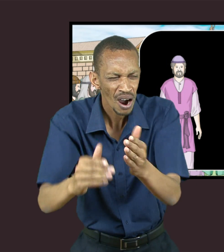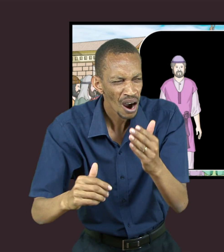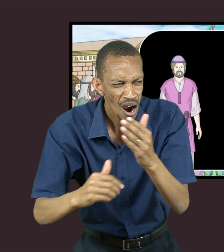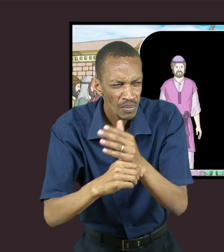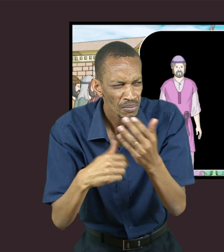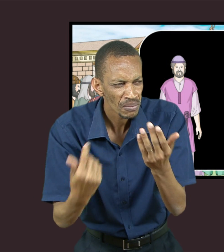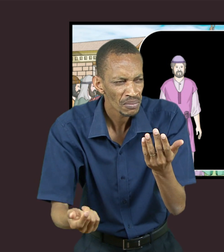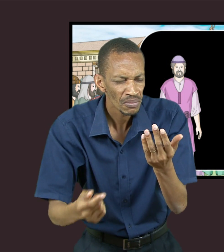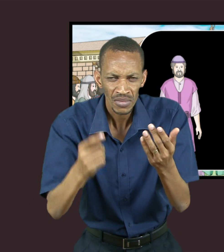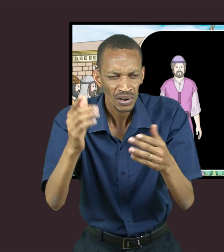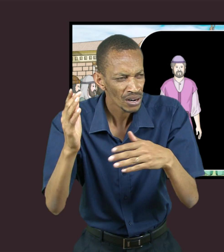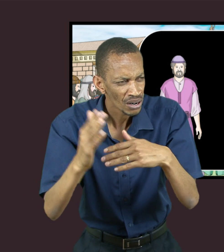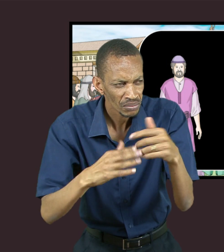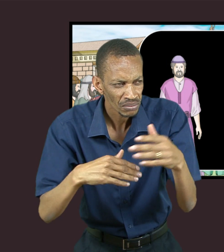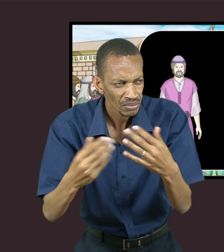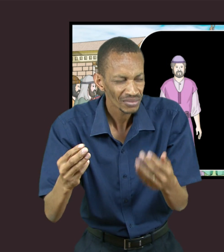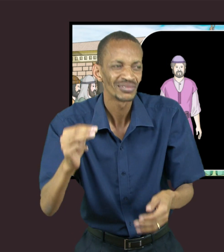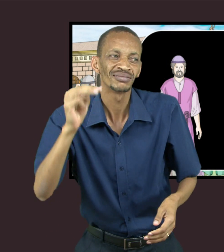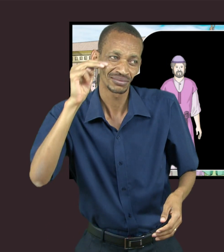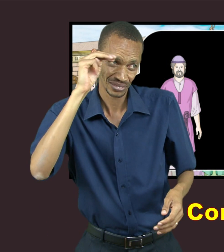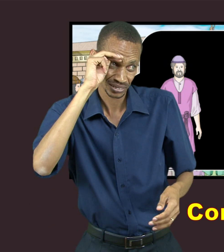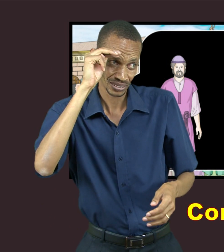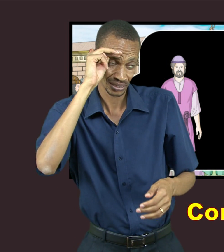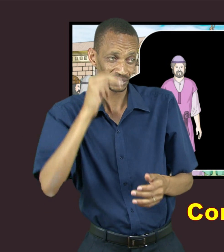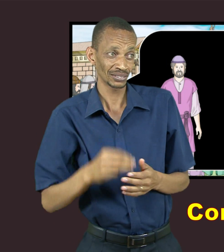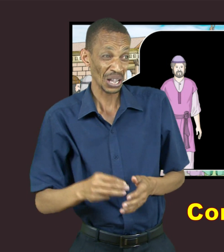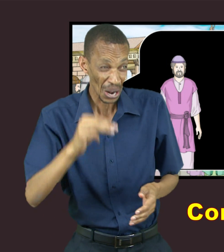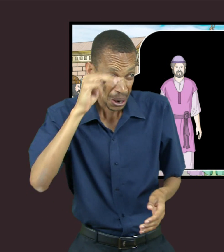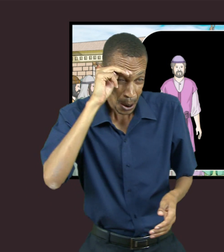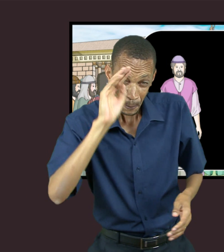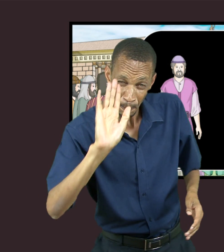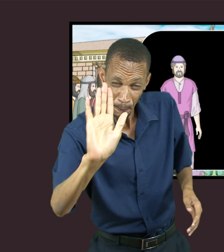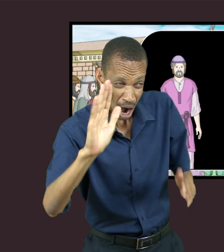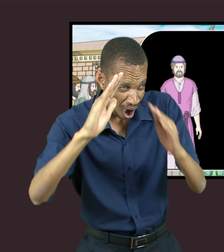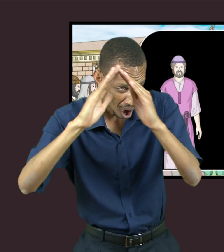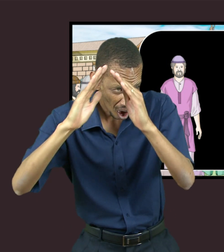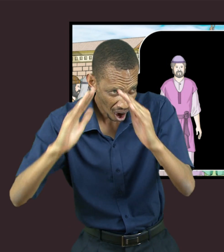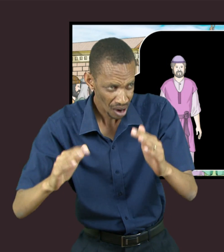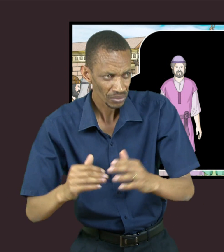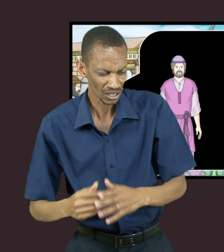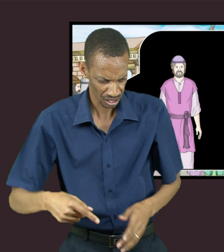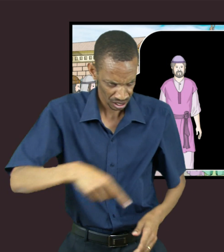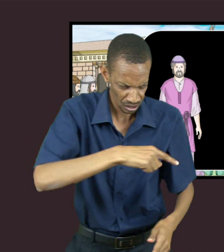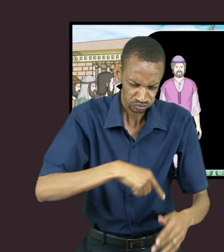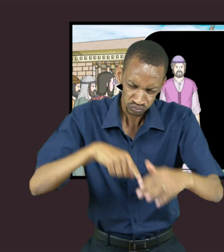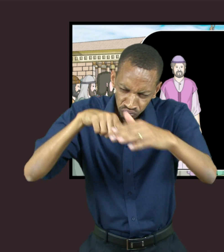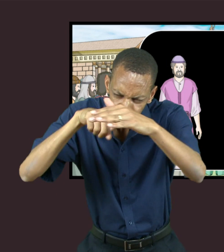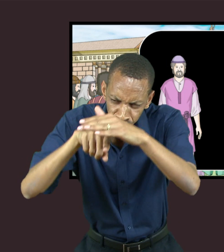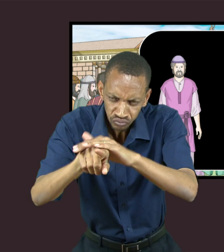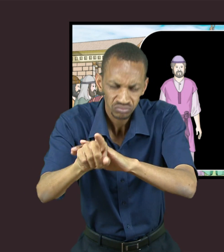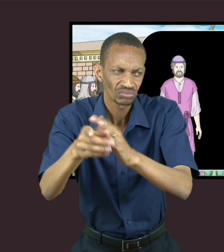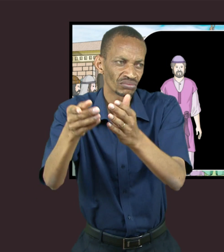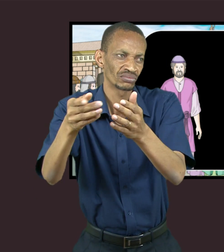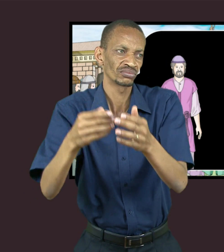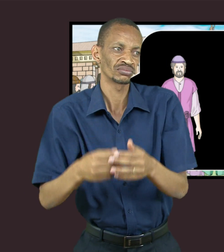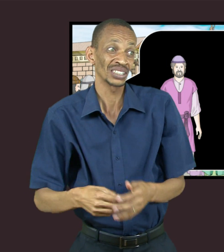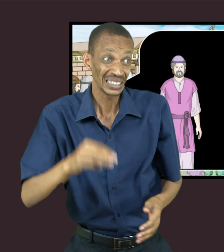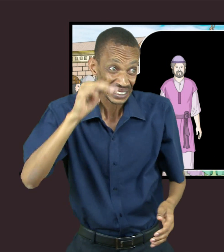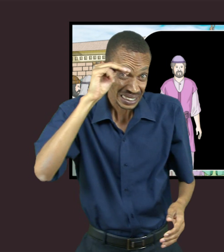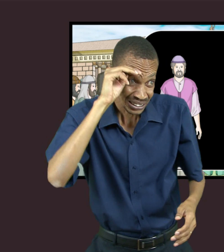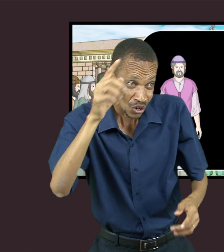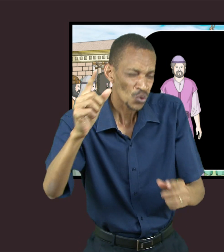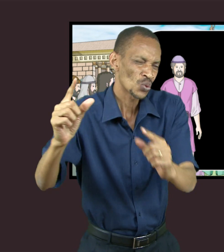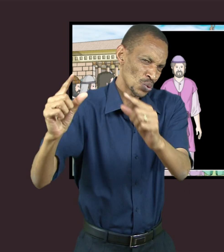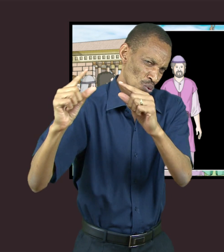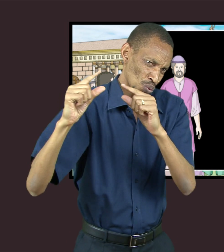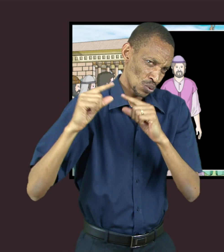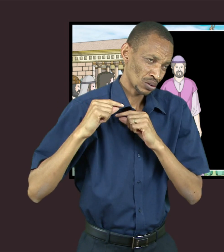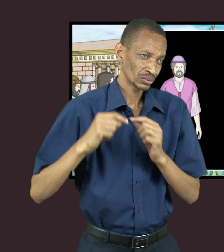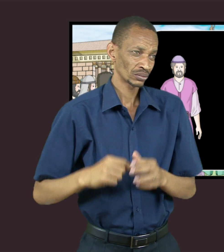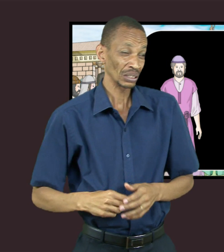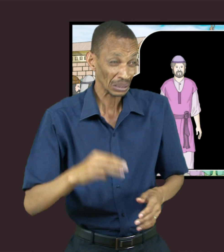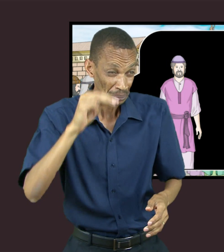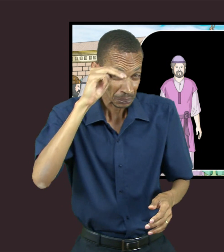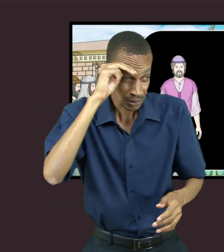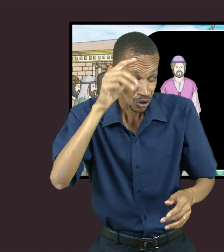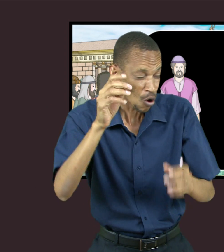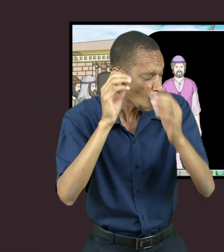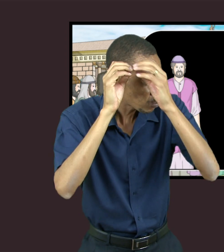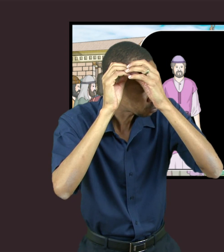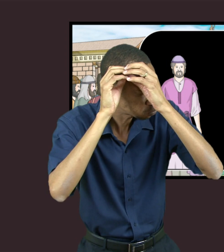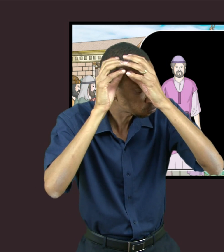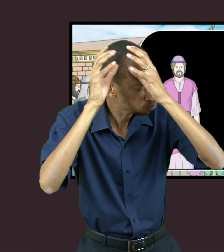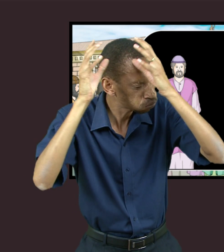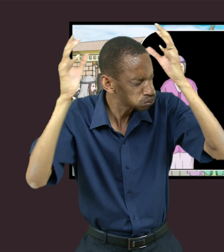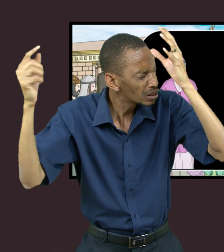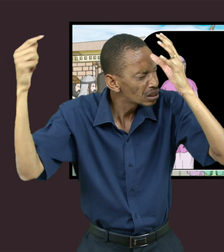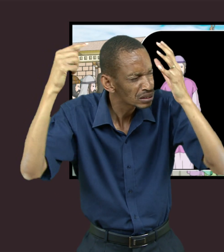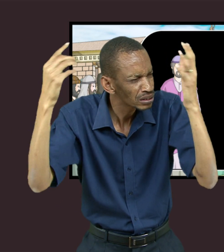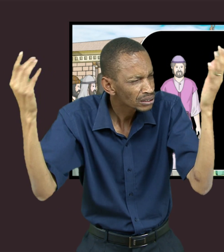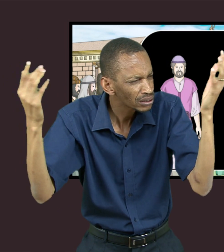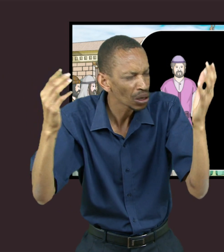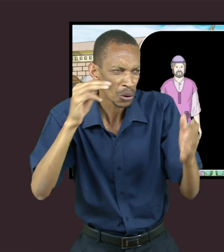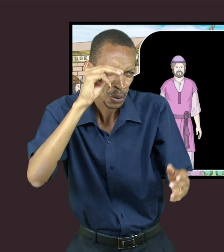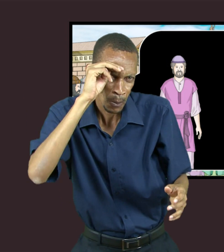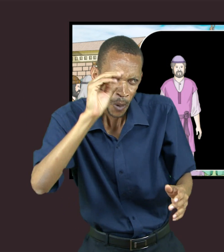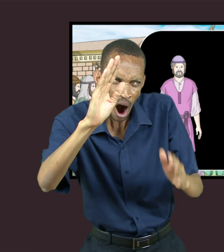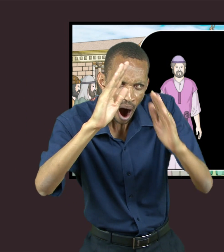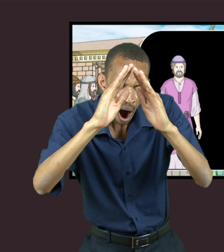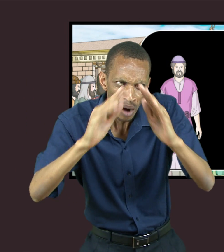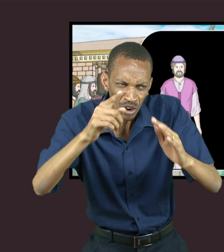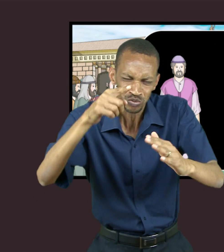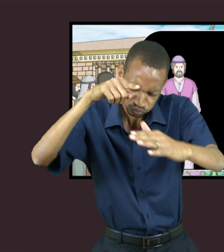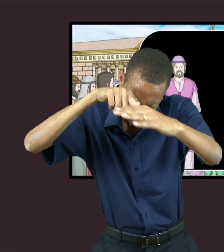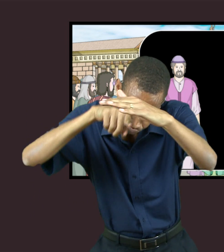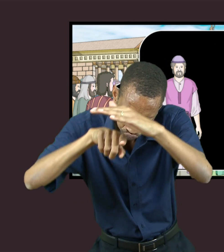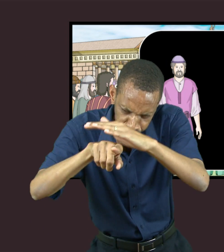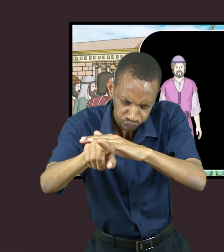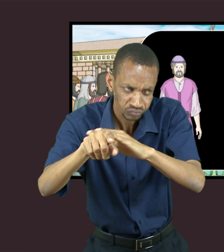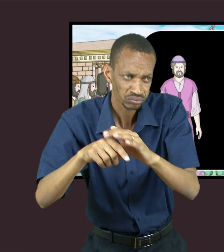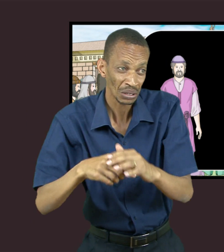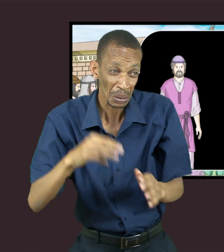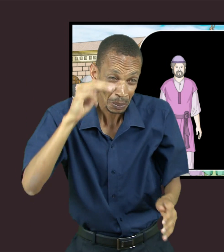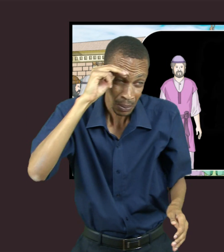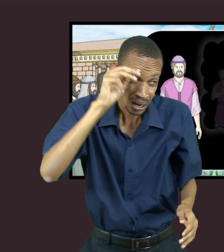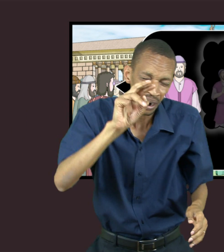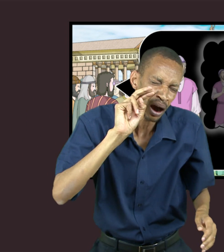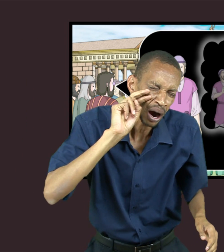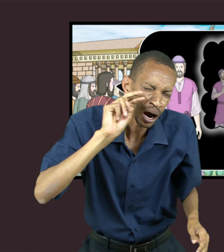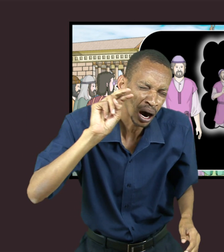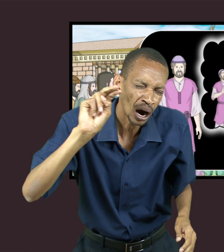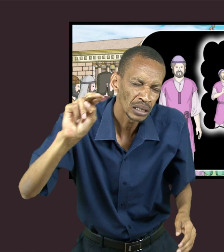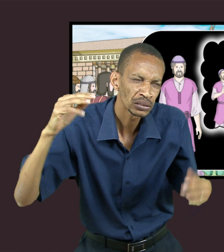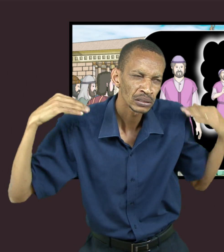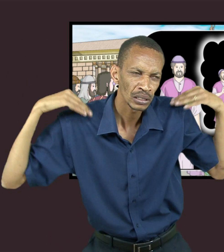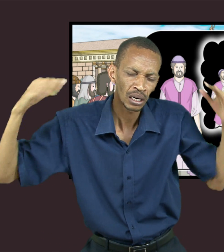These six brothers also went with me, and we entered the man’s home.